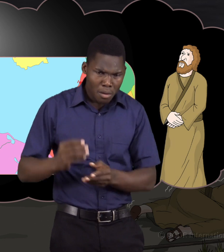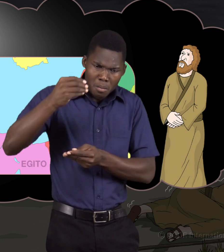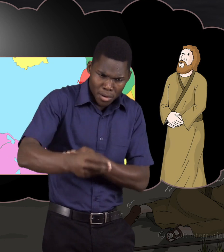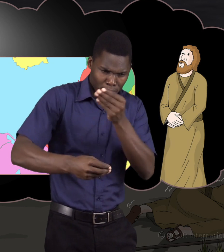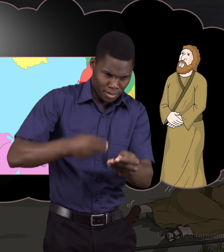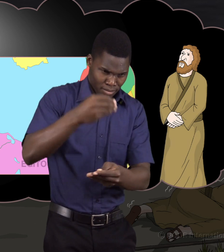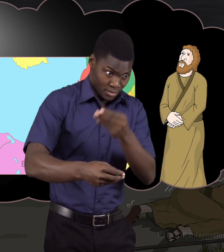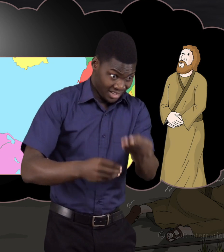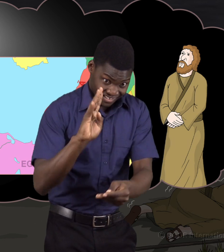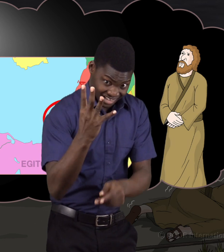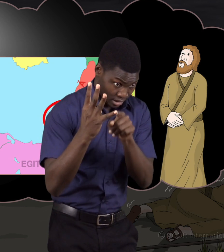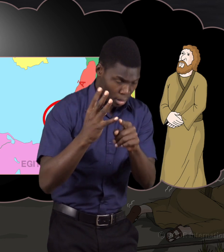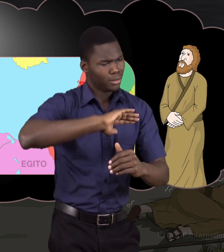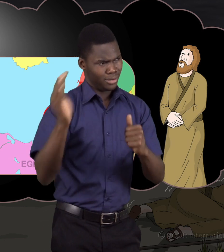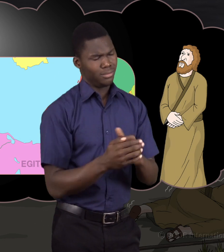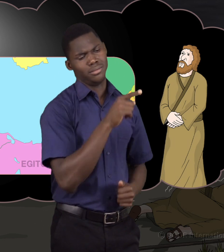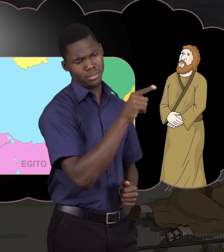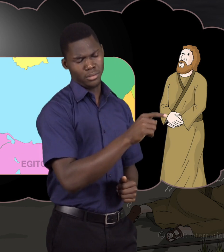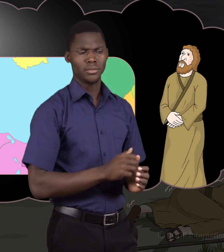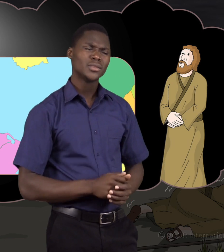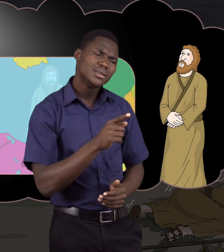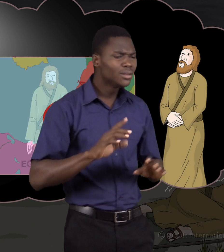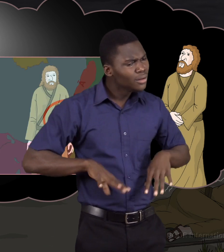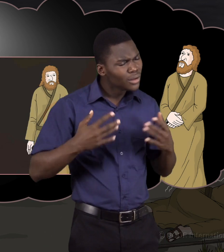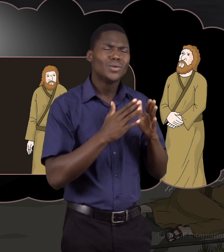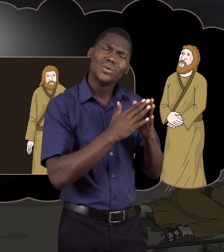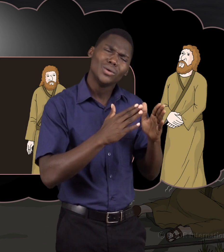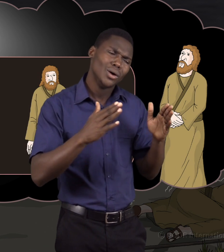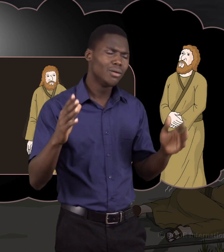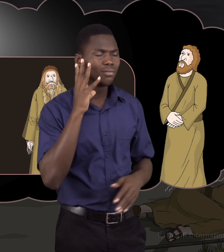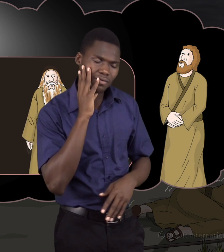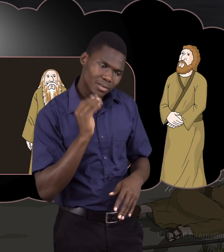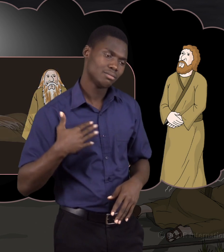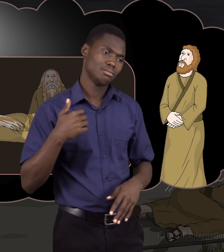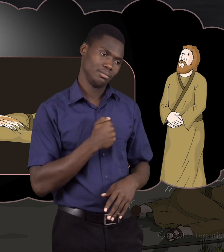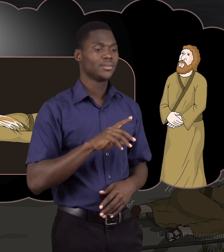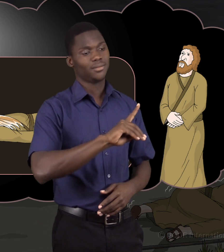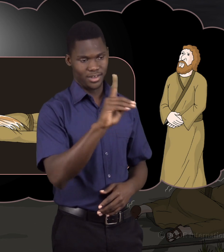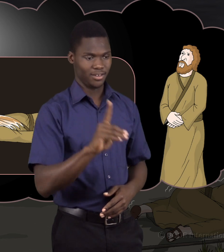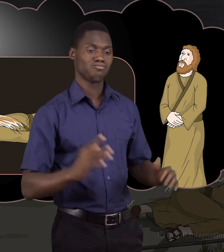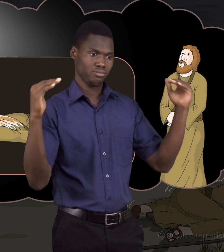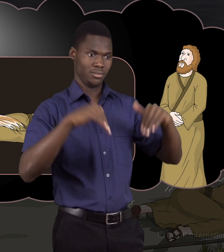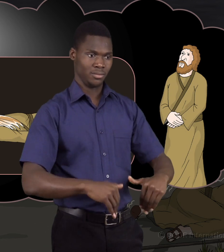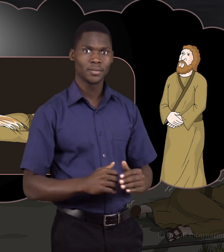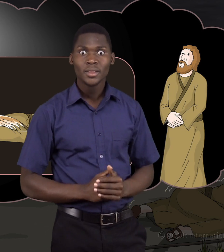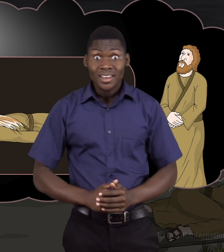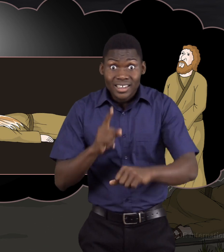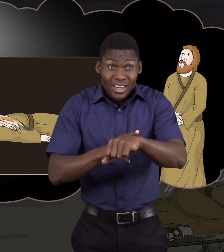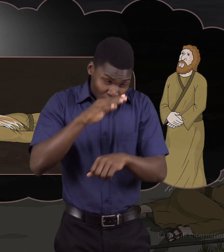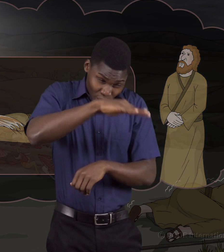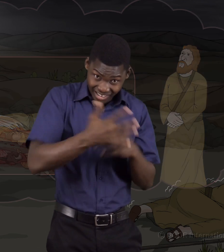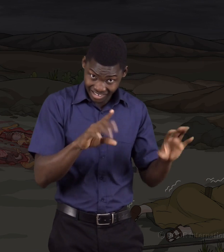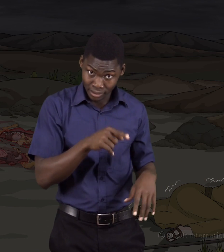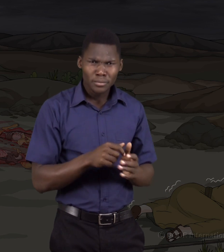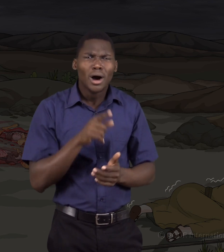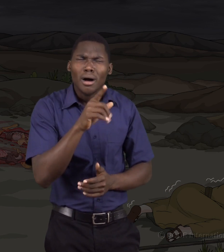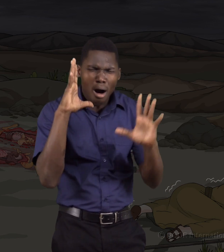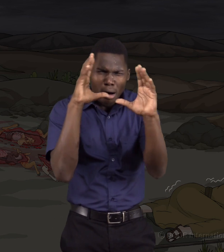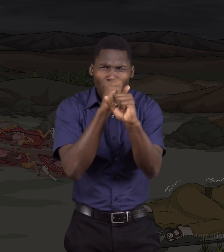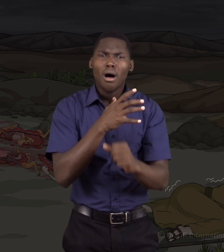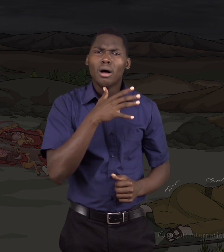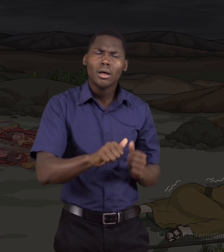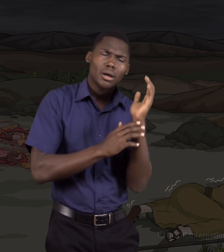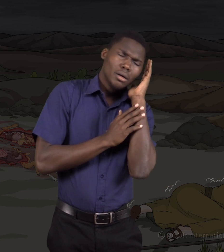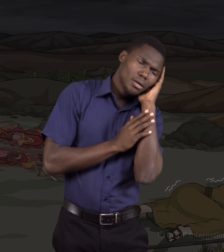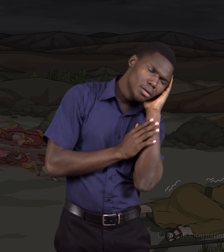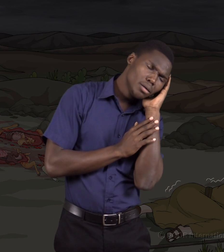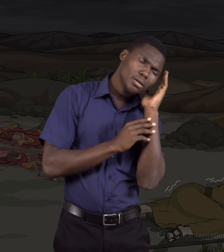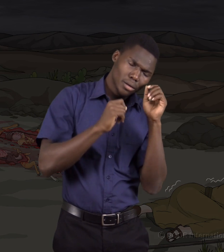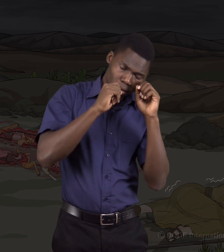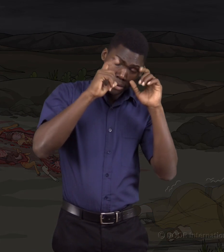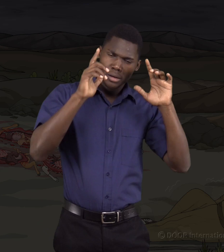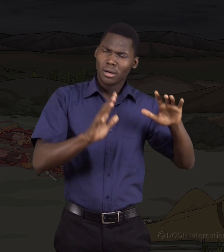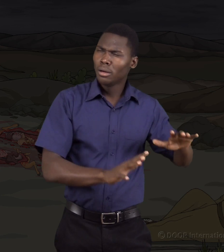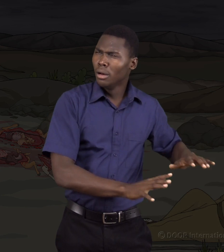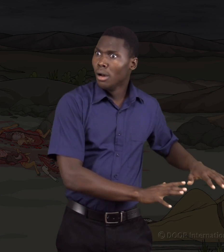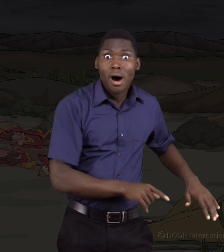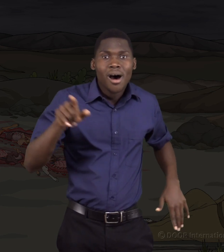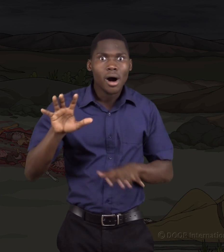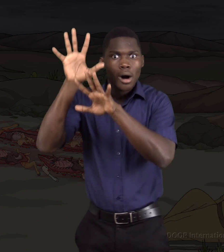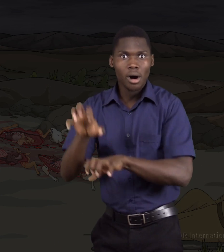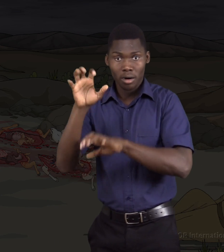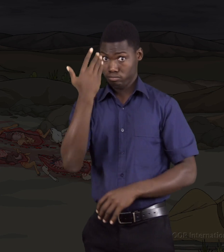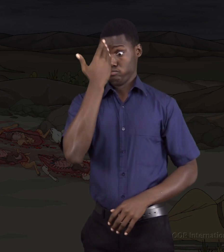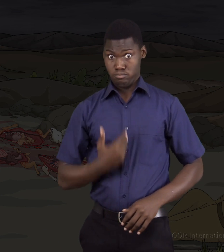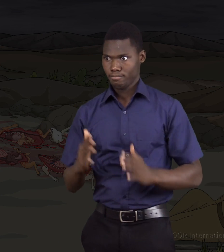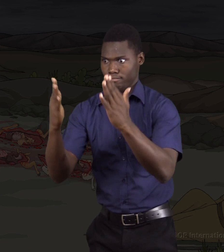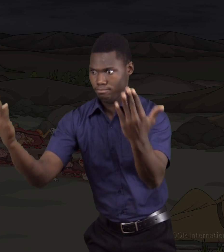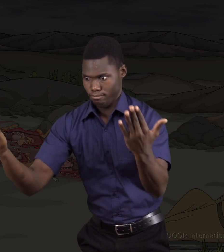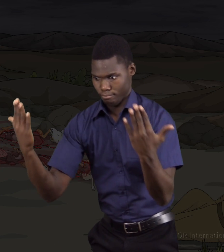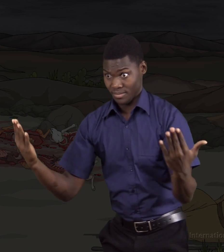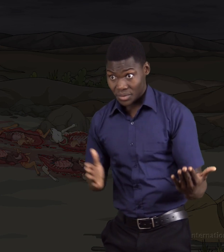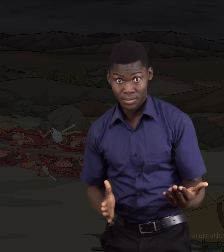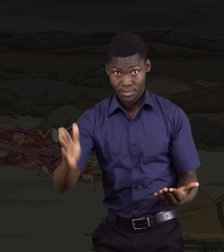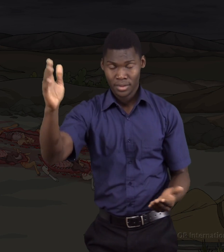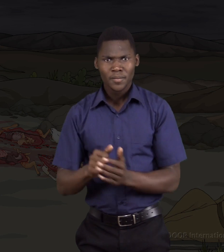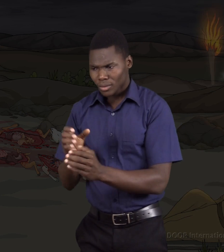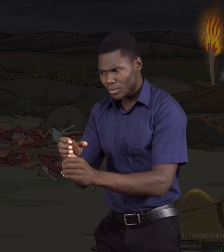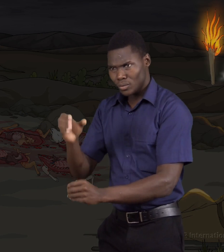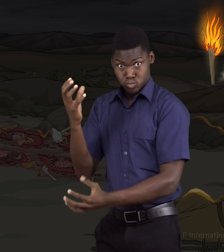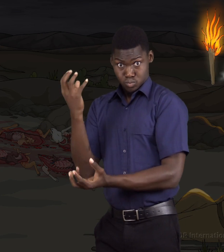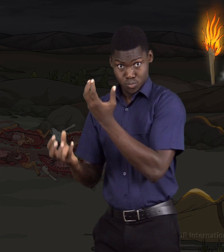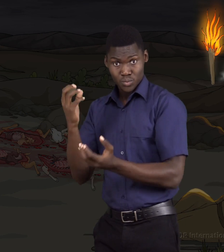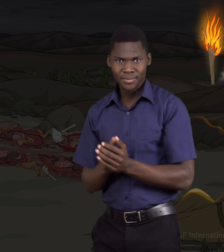In the fourth generation your descendants will return here, for the iniquity of the Amorites is not yet complete.”